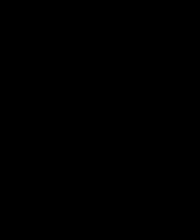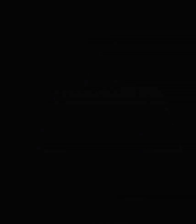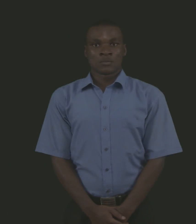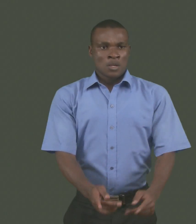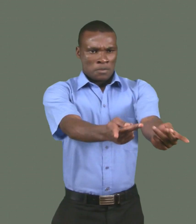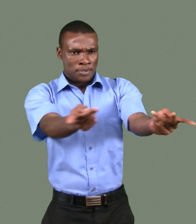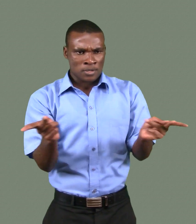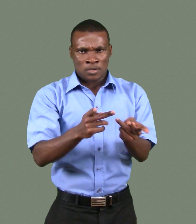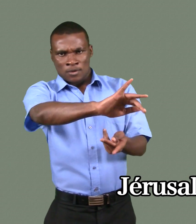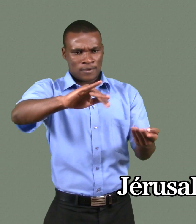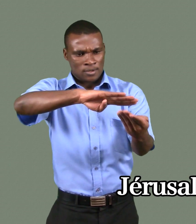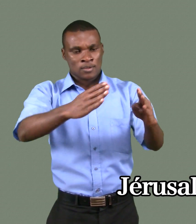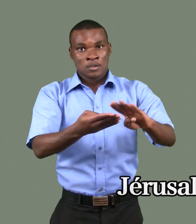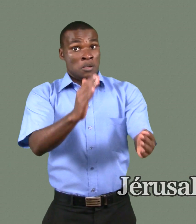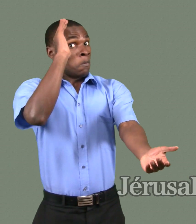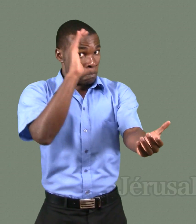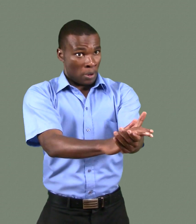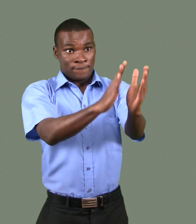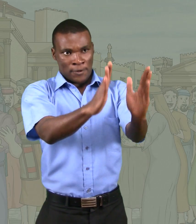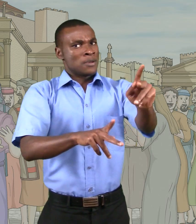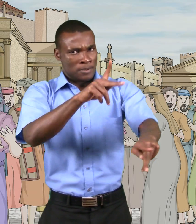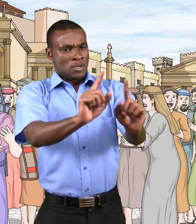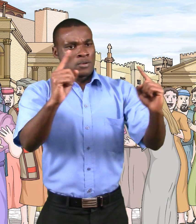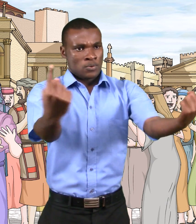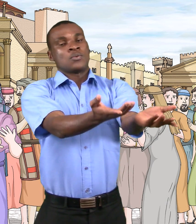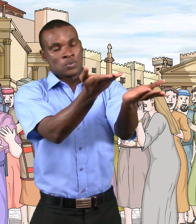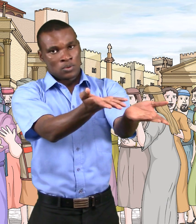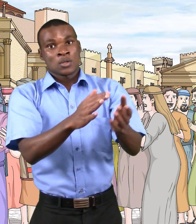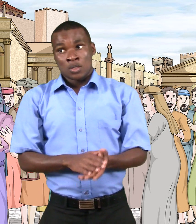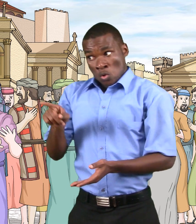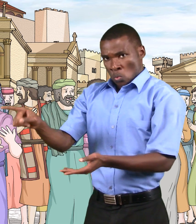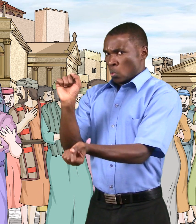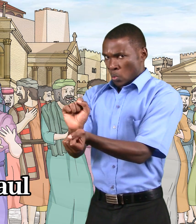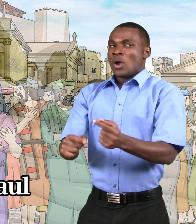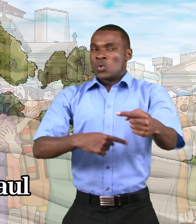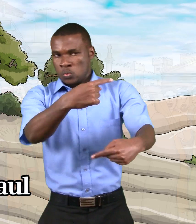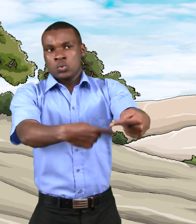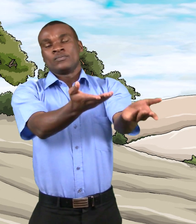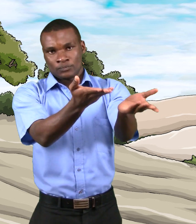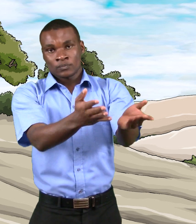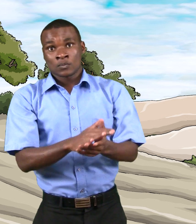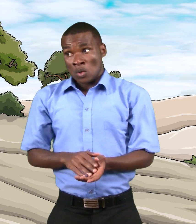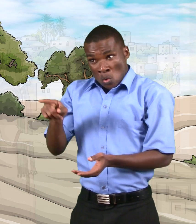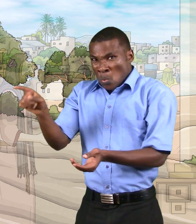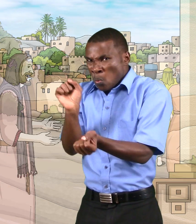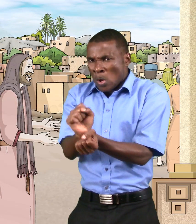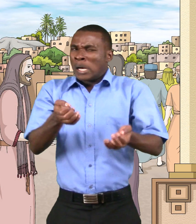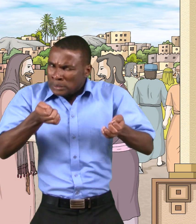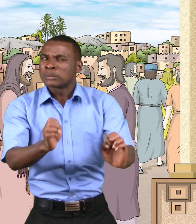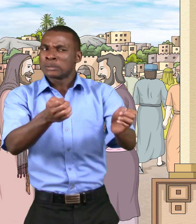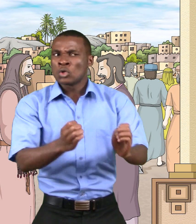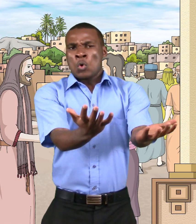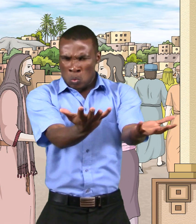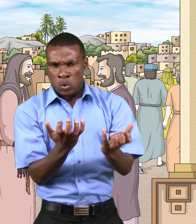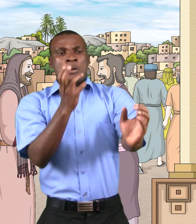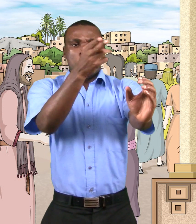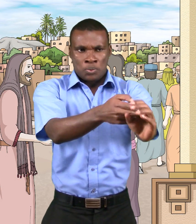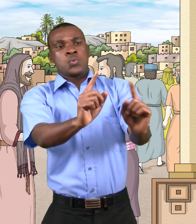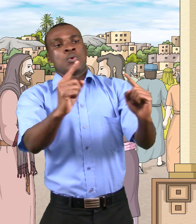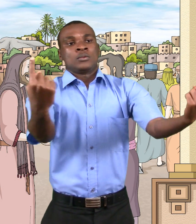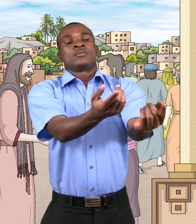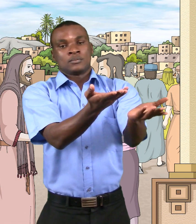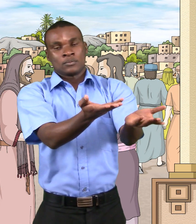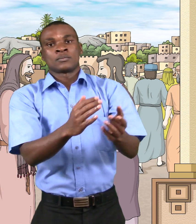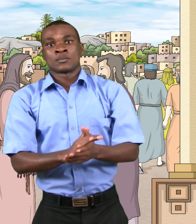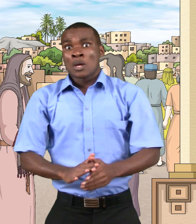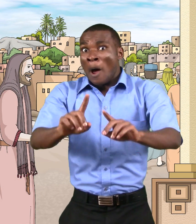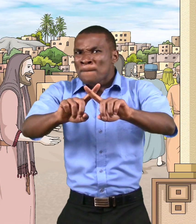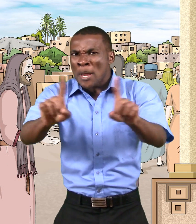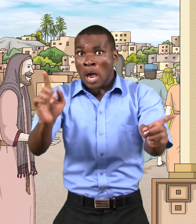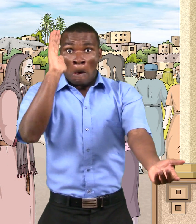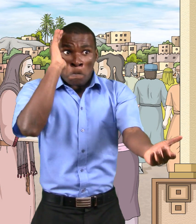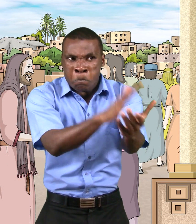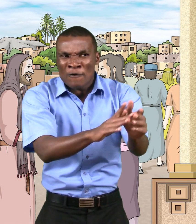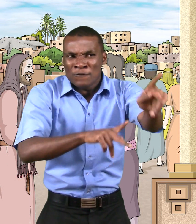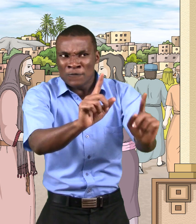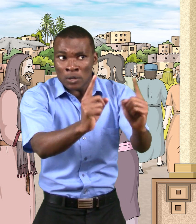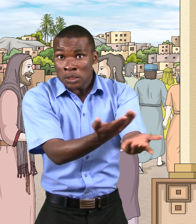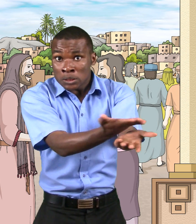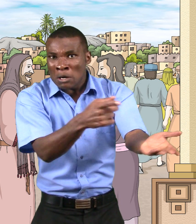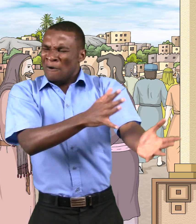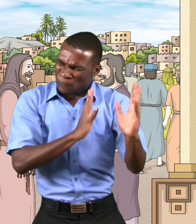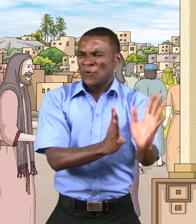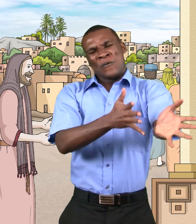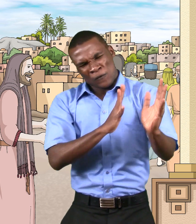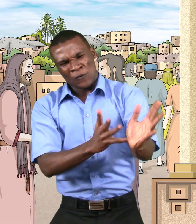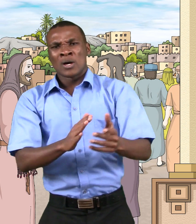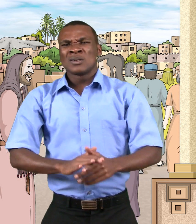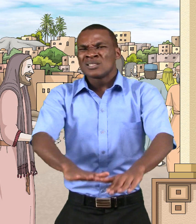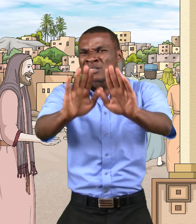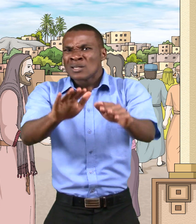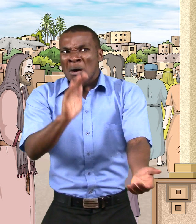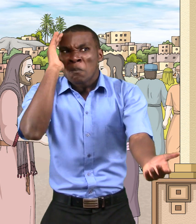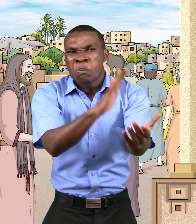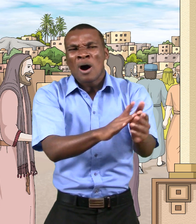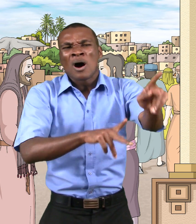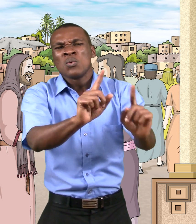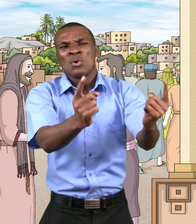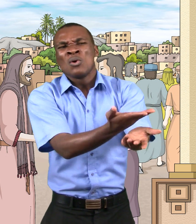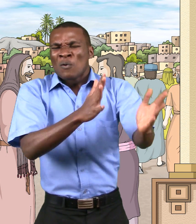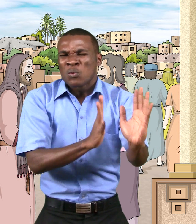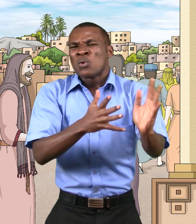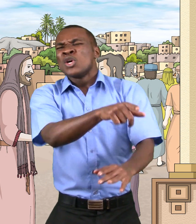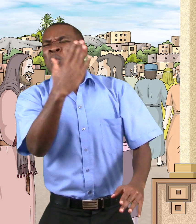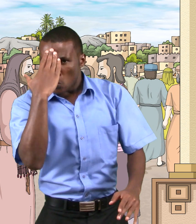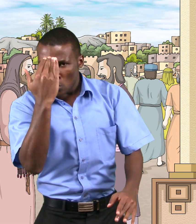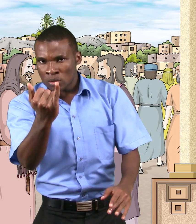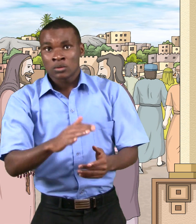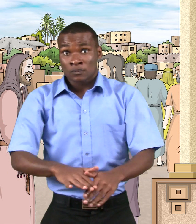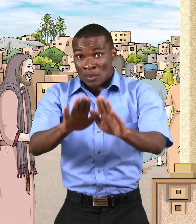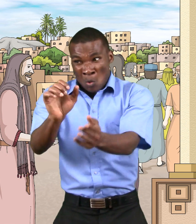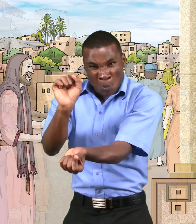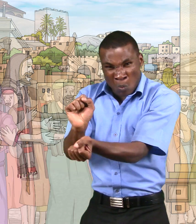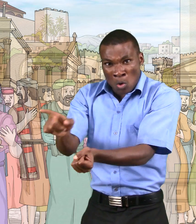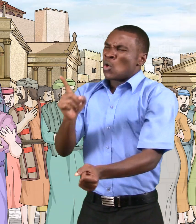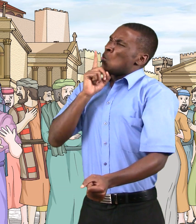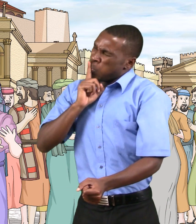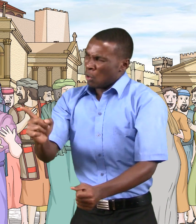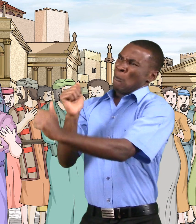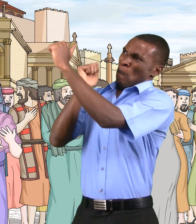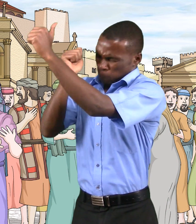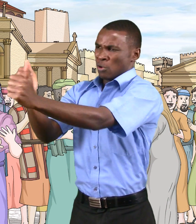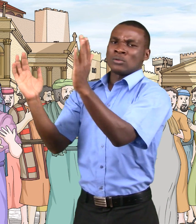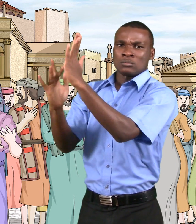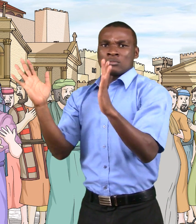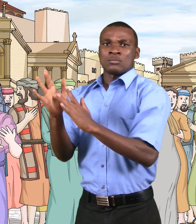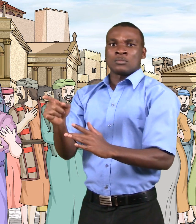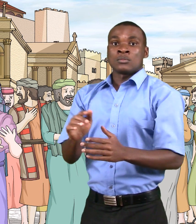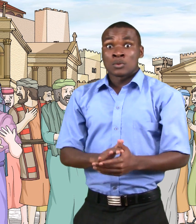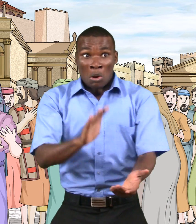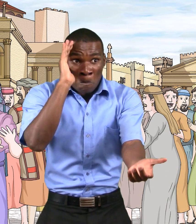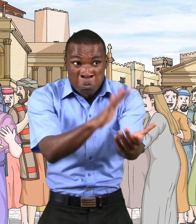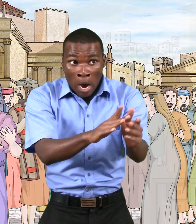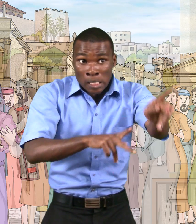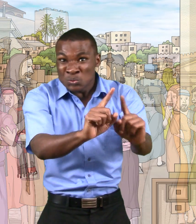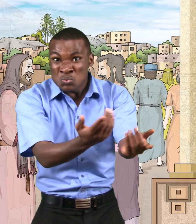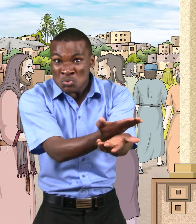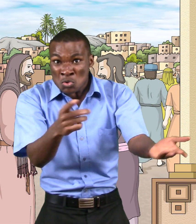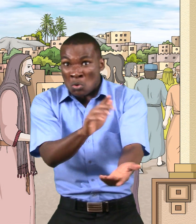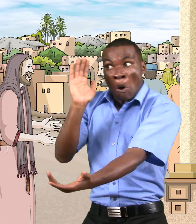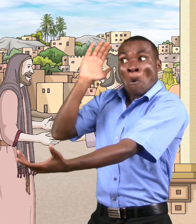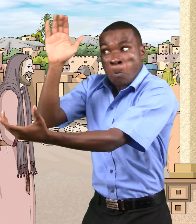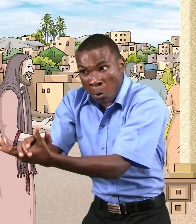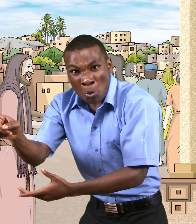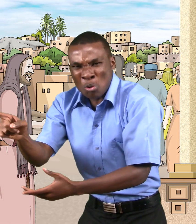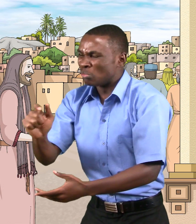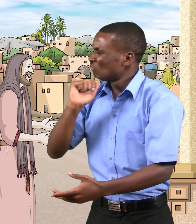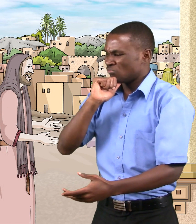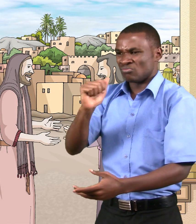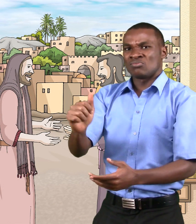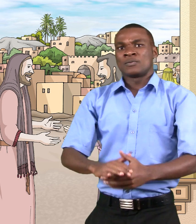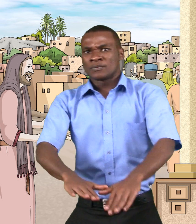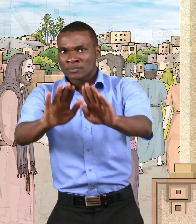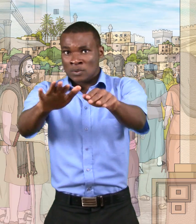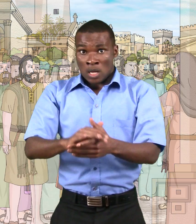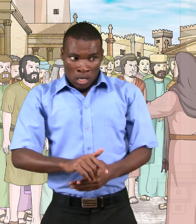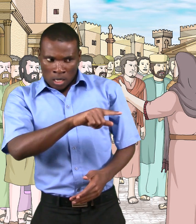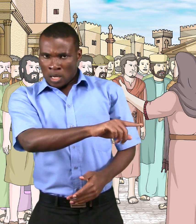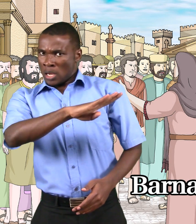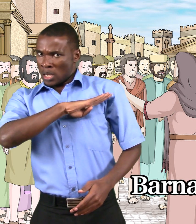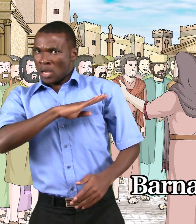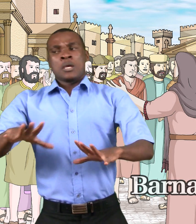When Saul arrived in Jerusalem, he tried to join the disciples, but they were all afraid of him, not believing that he was a disciple.